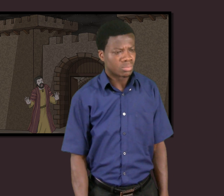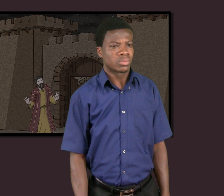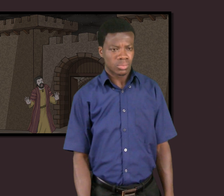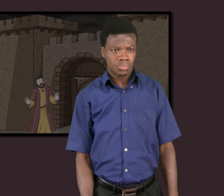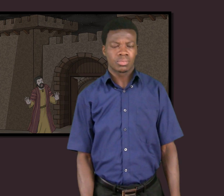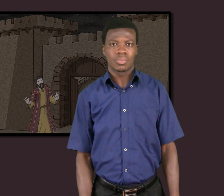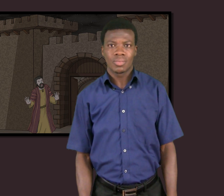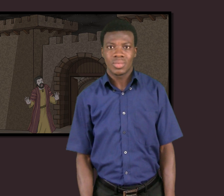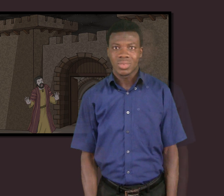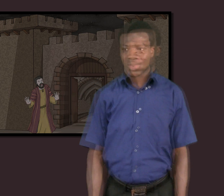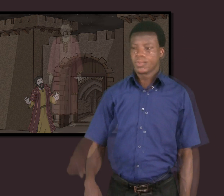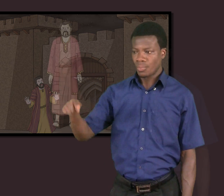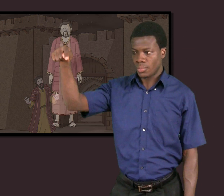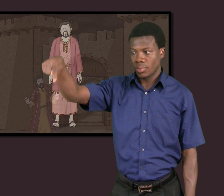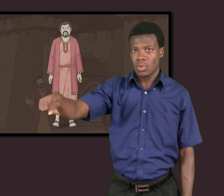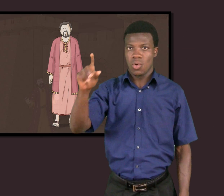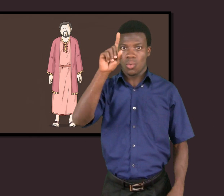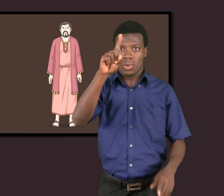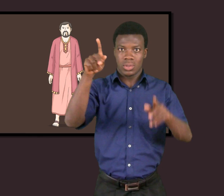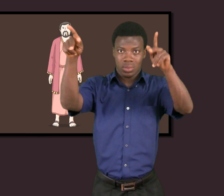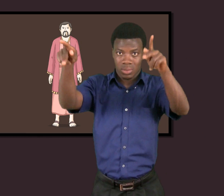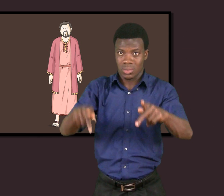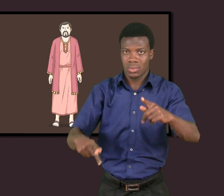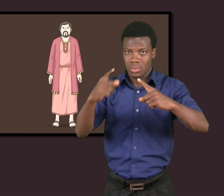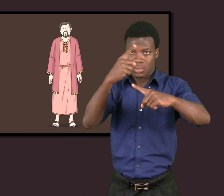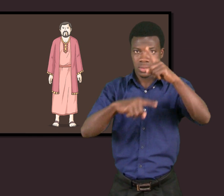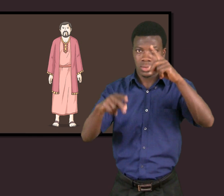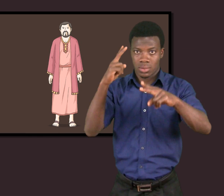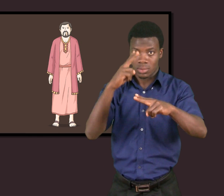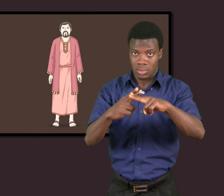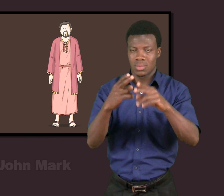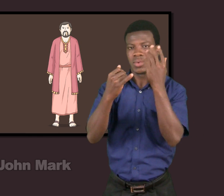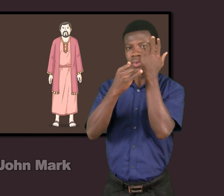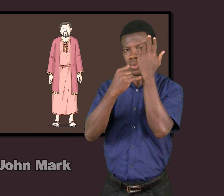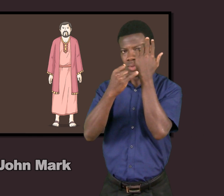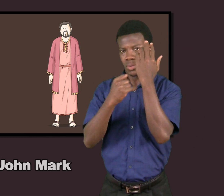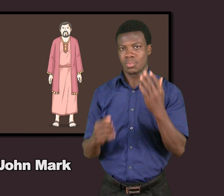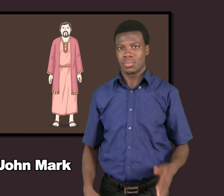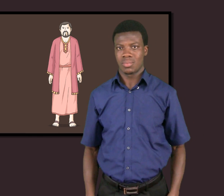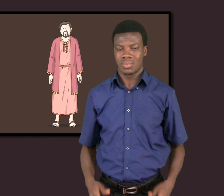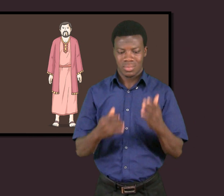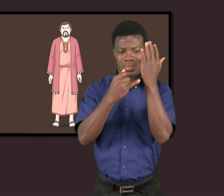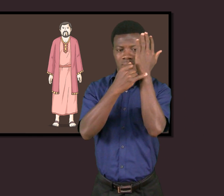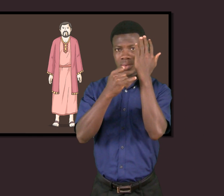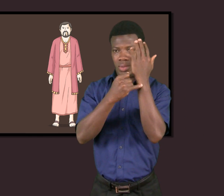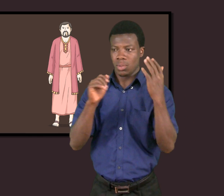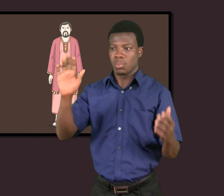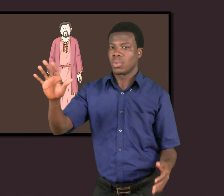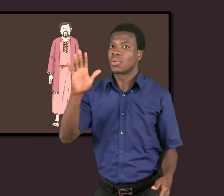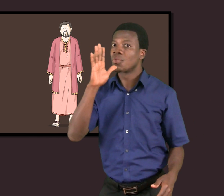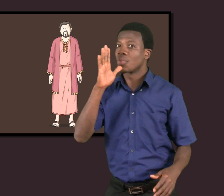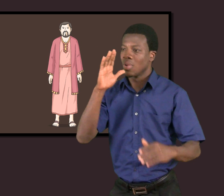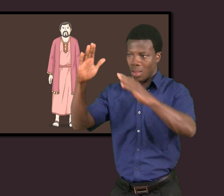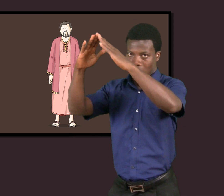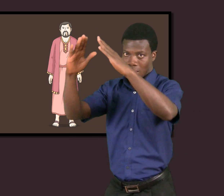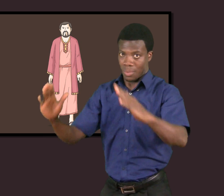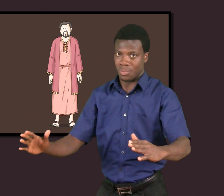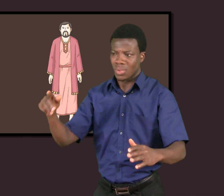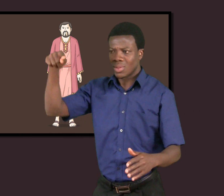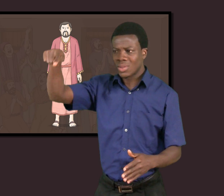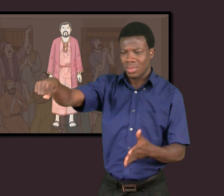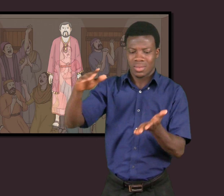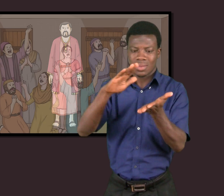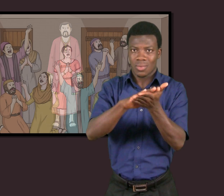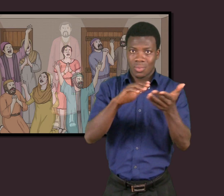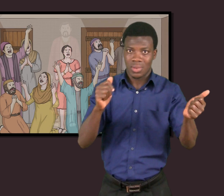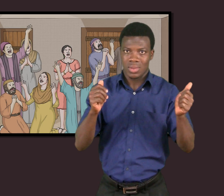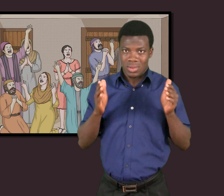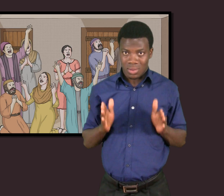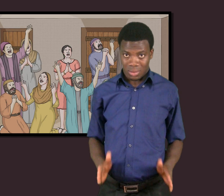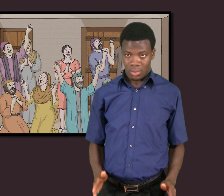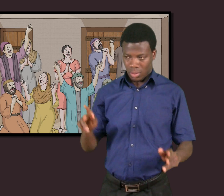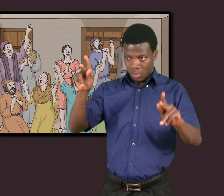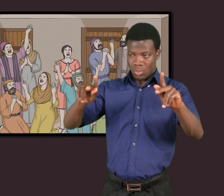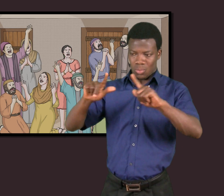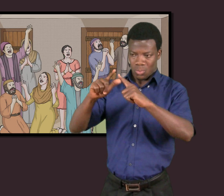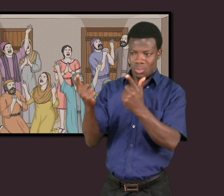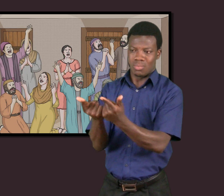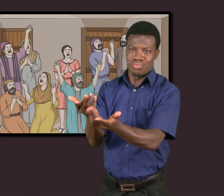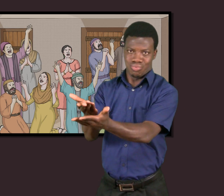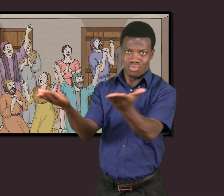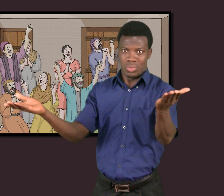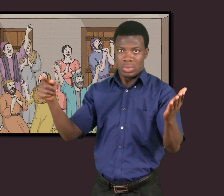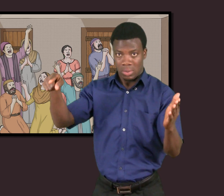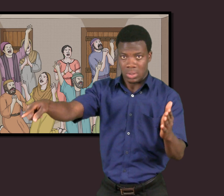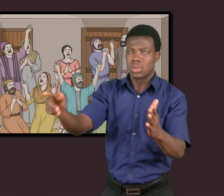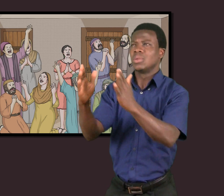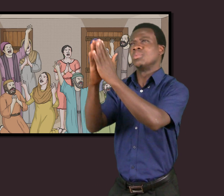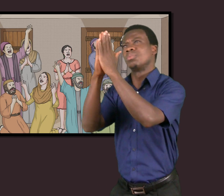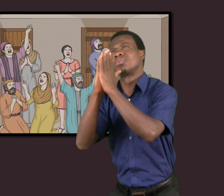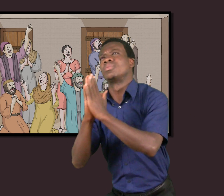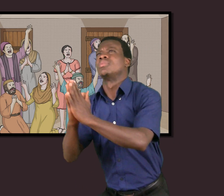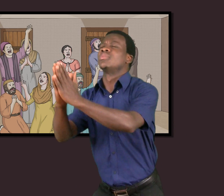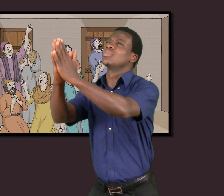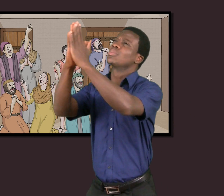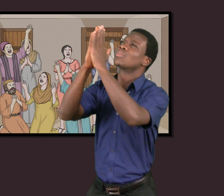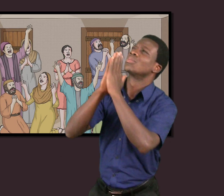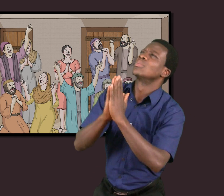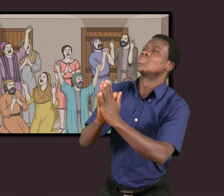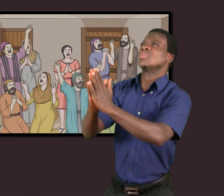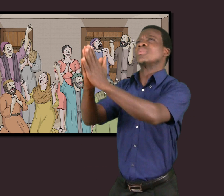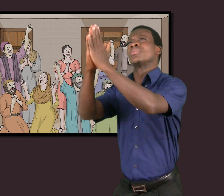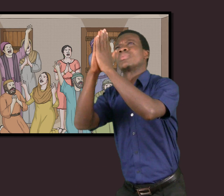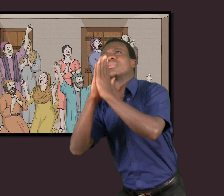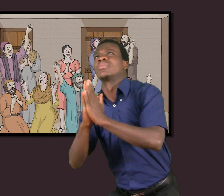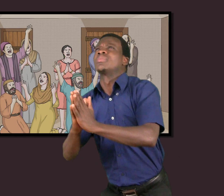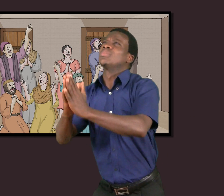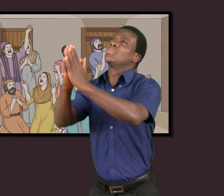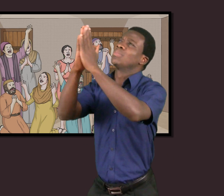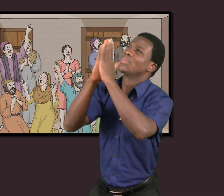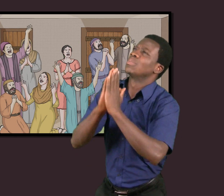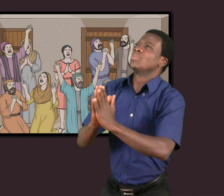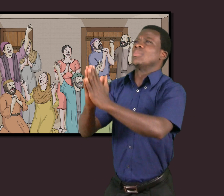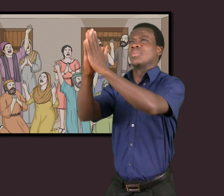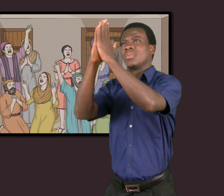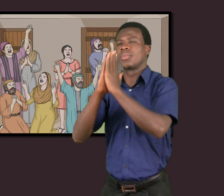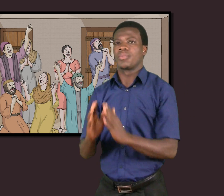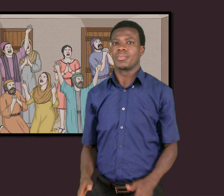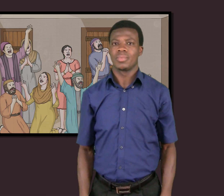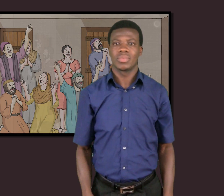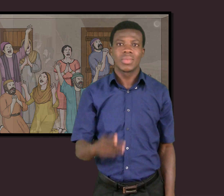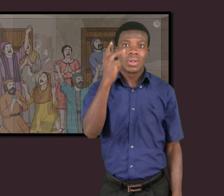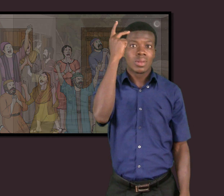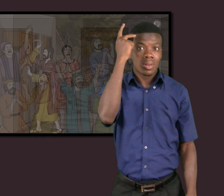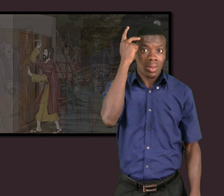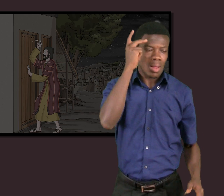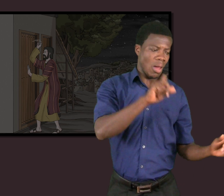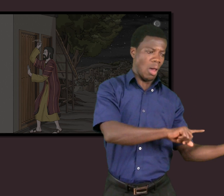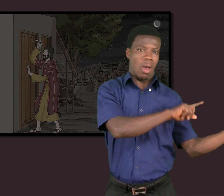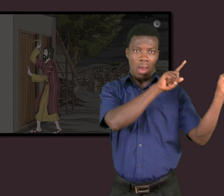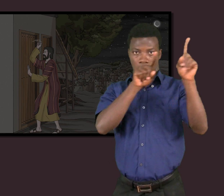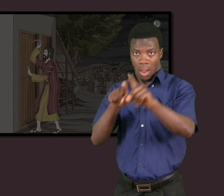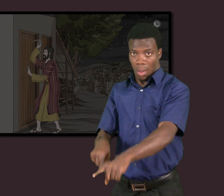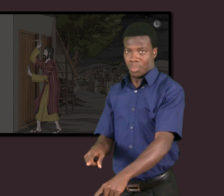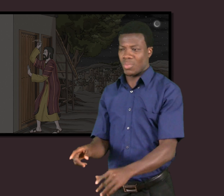And when he had realized this, he went to the house of Mary the mother of John, also called Mark, where many people had gathered together and were praying.